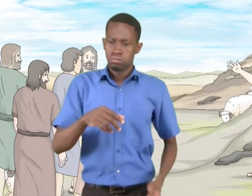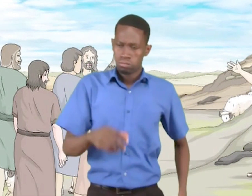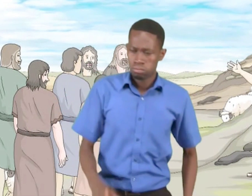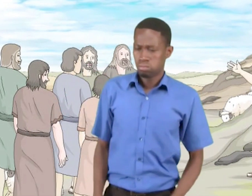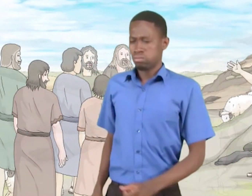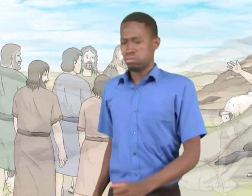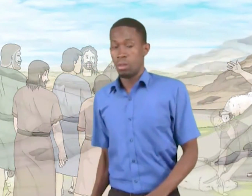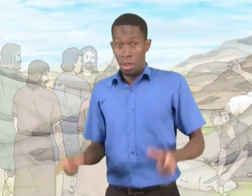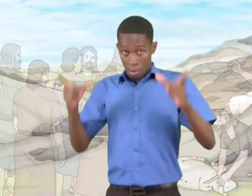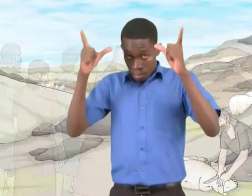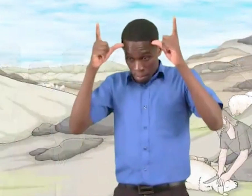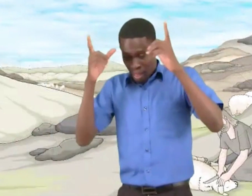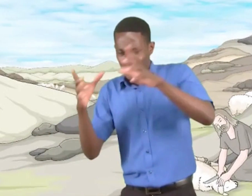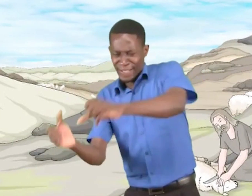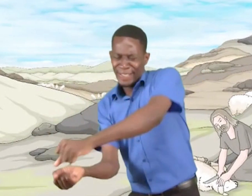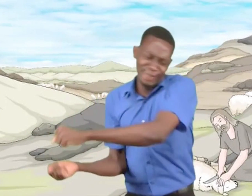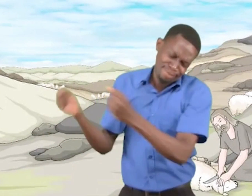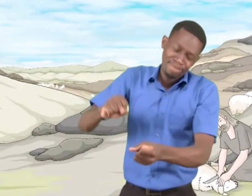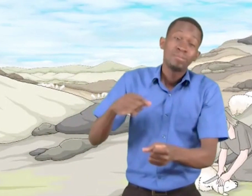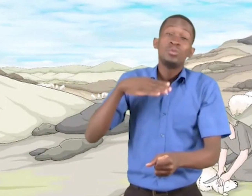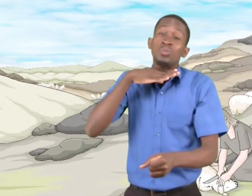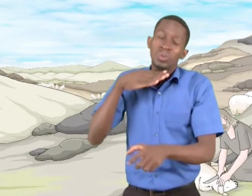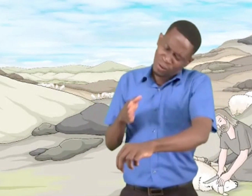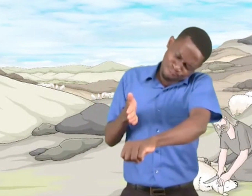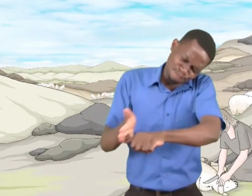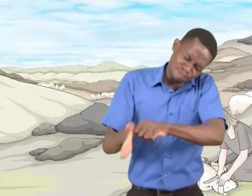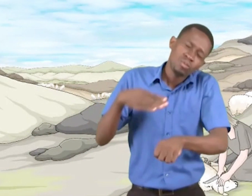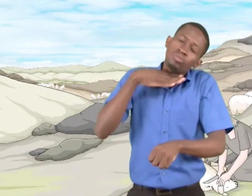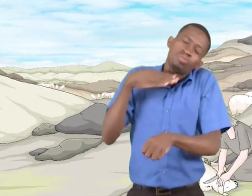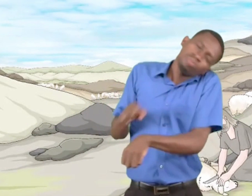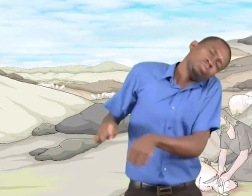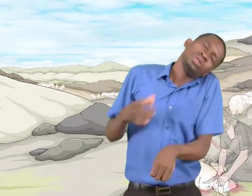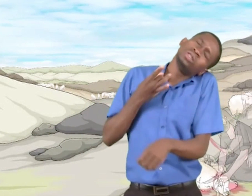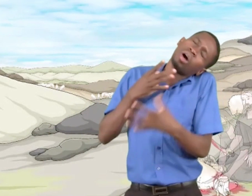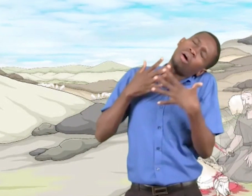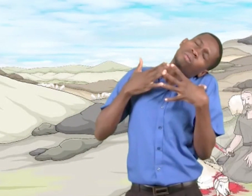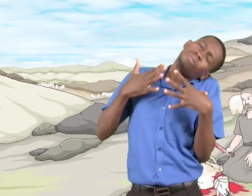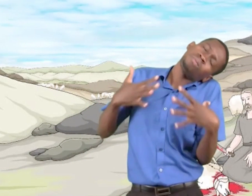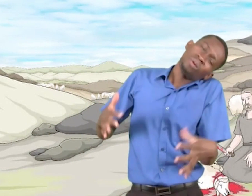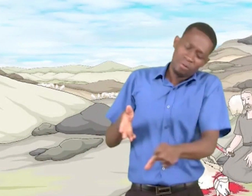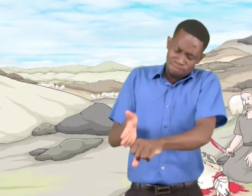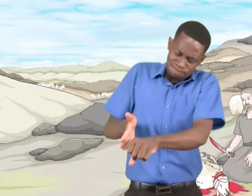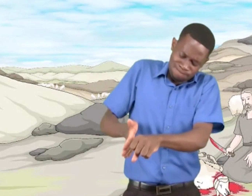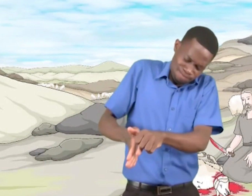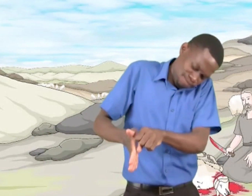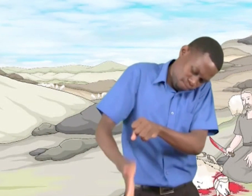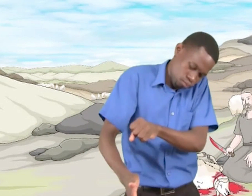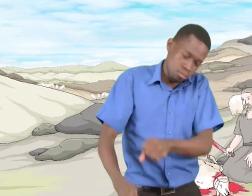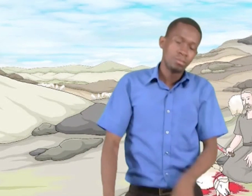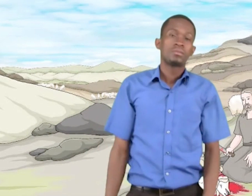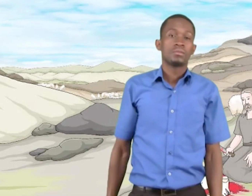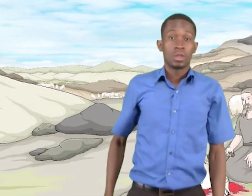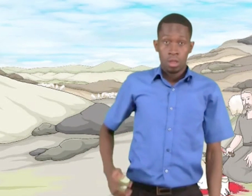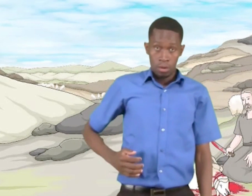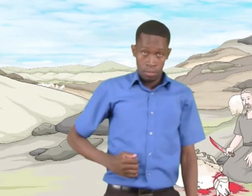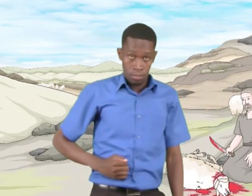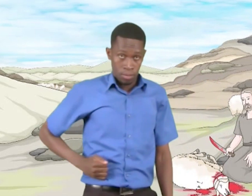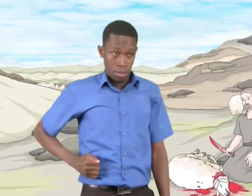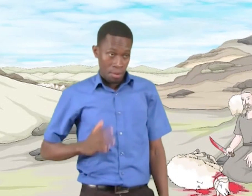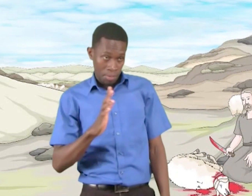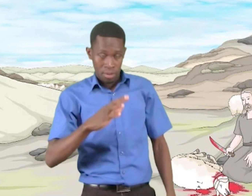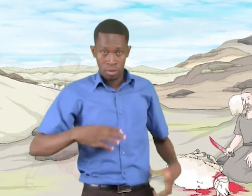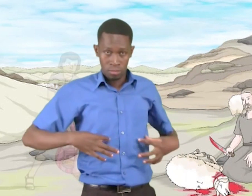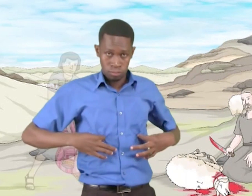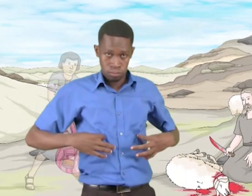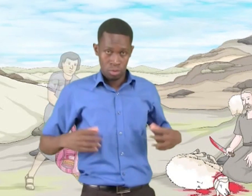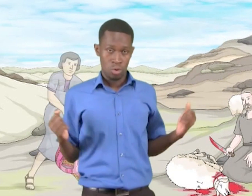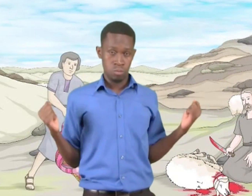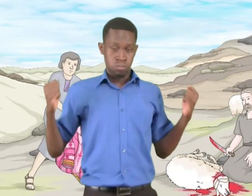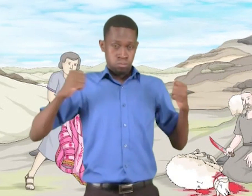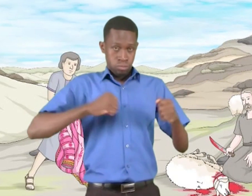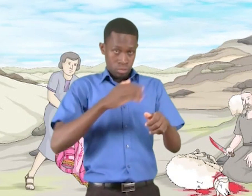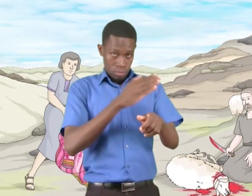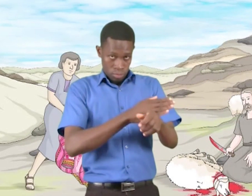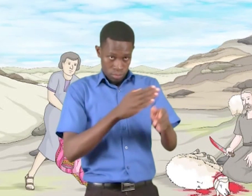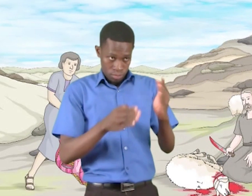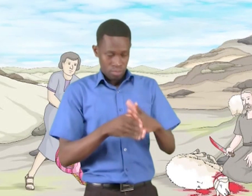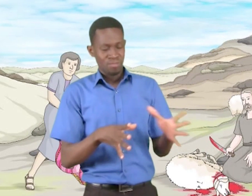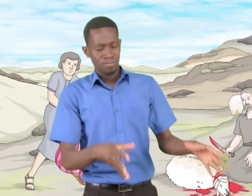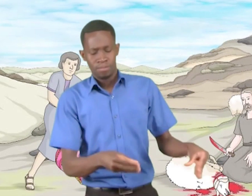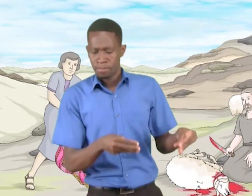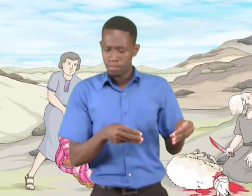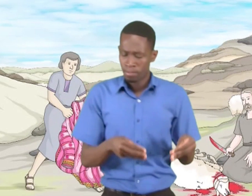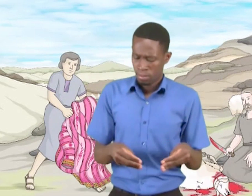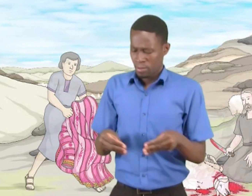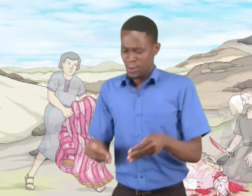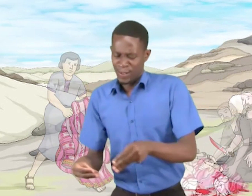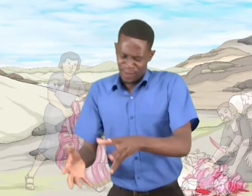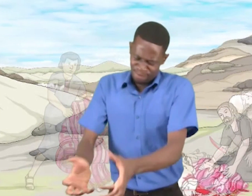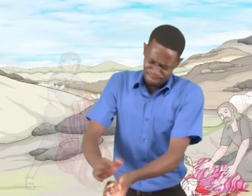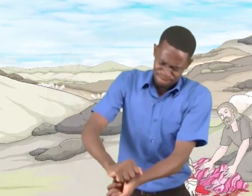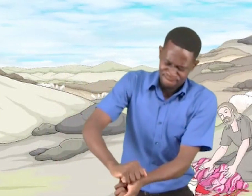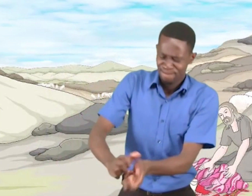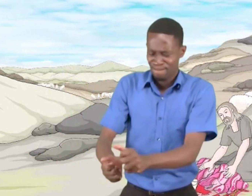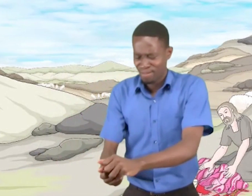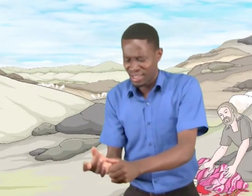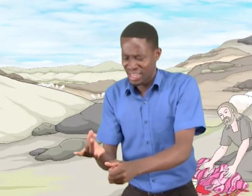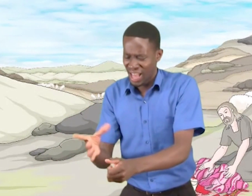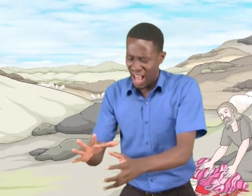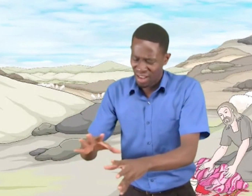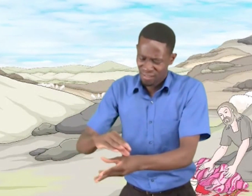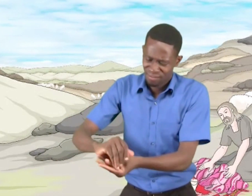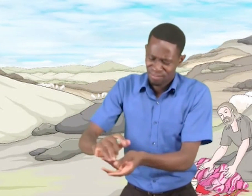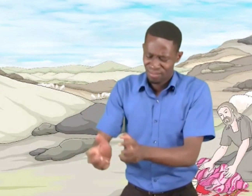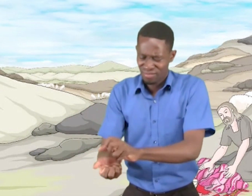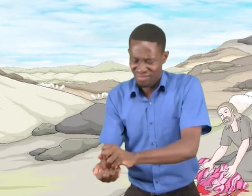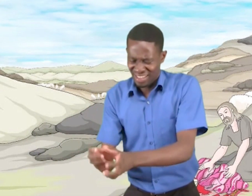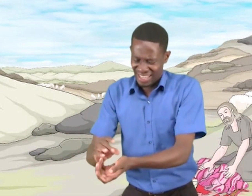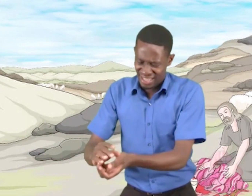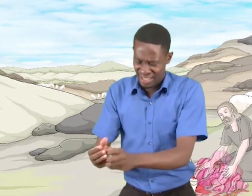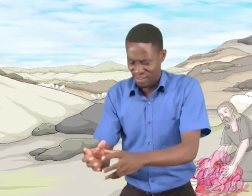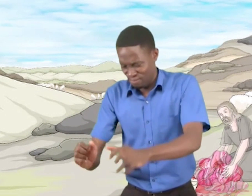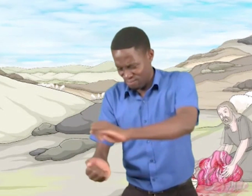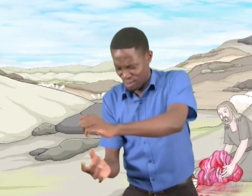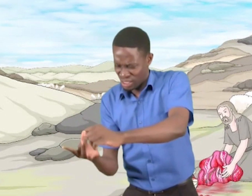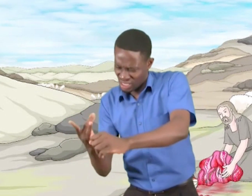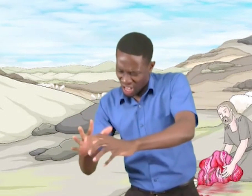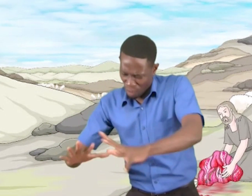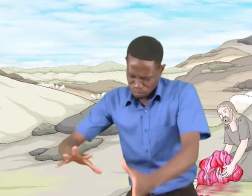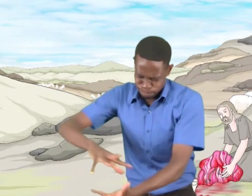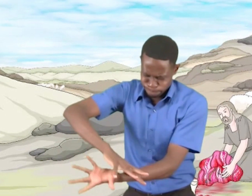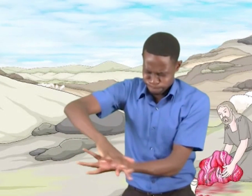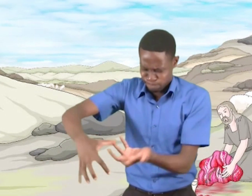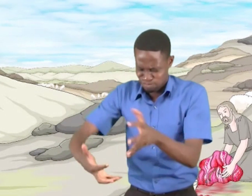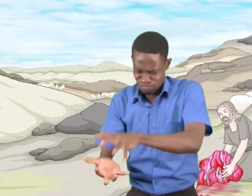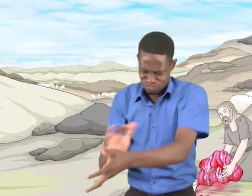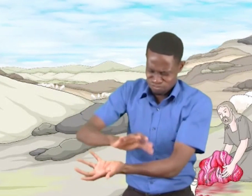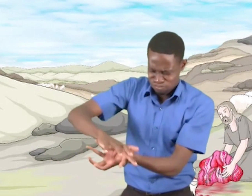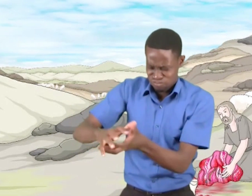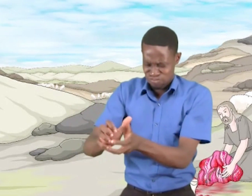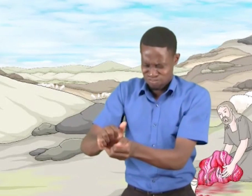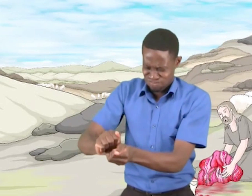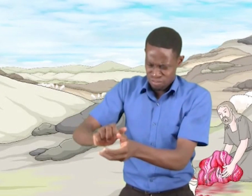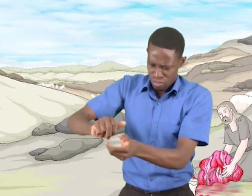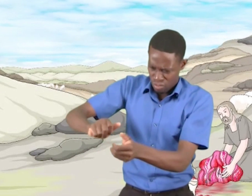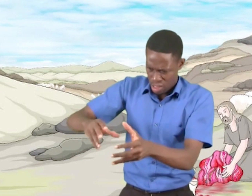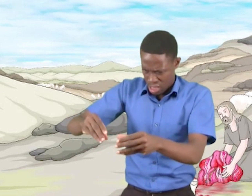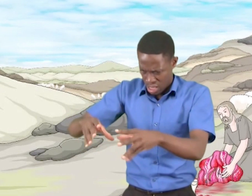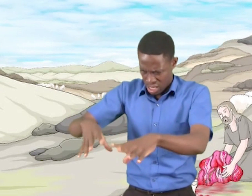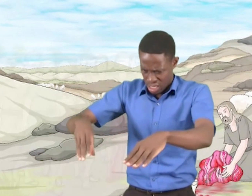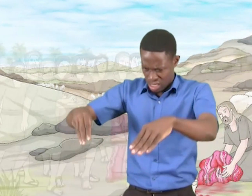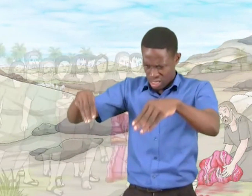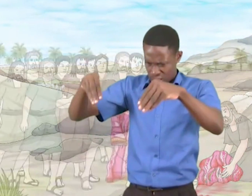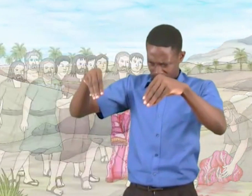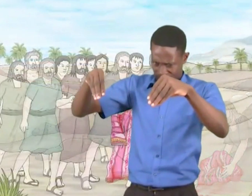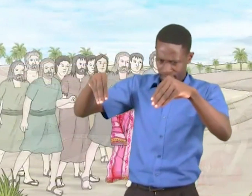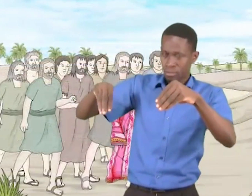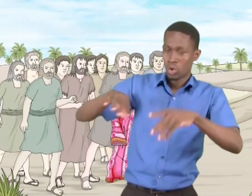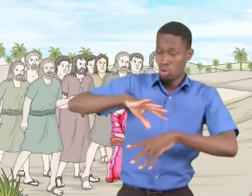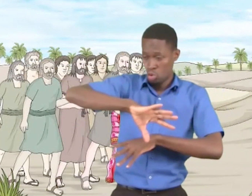Then they took Joseph’s robe, slaughtered a young goat, and dipped the robe in its blood.